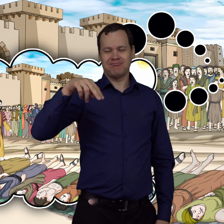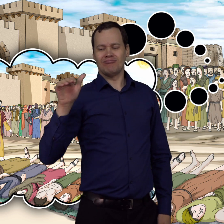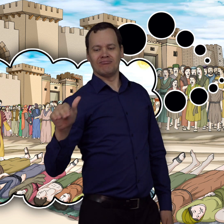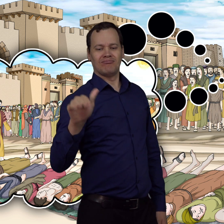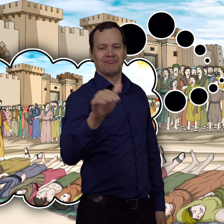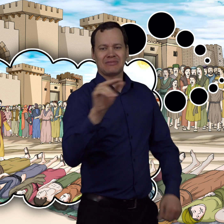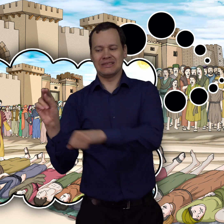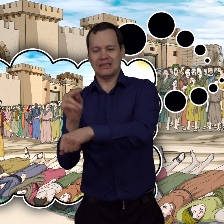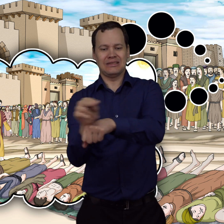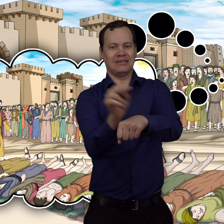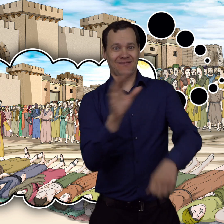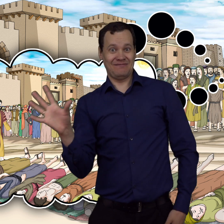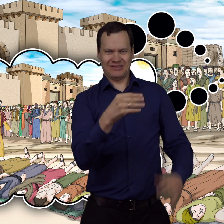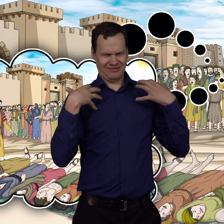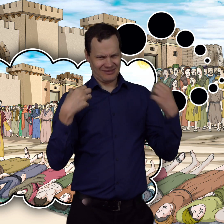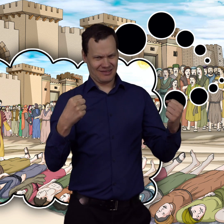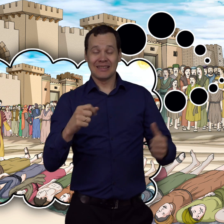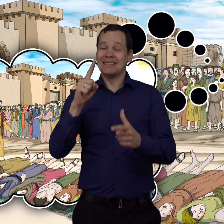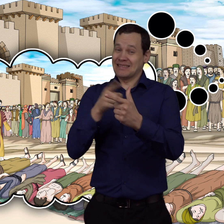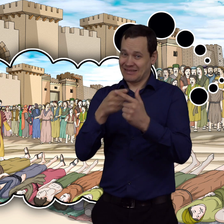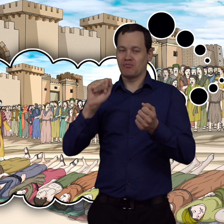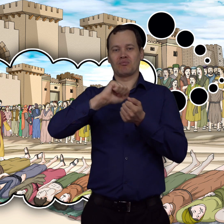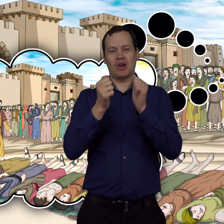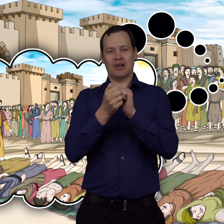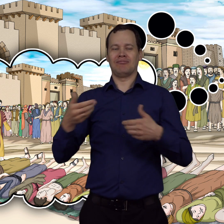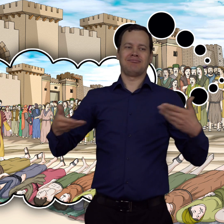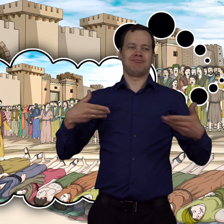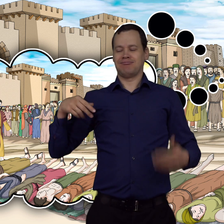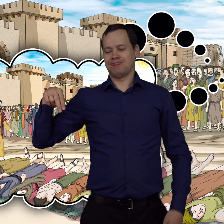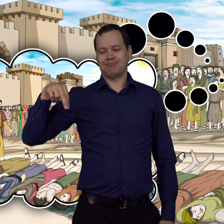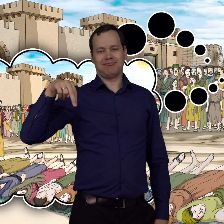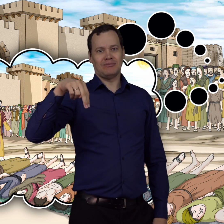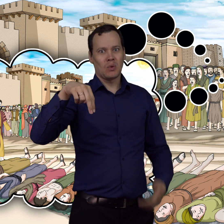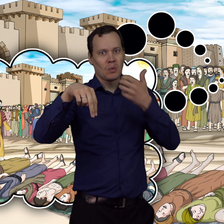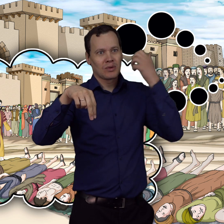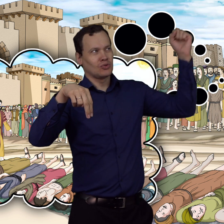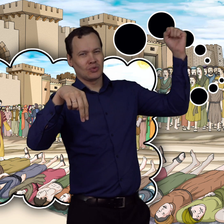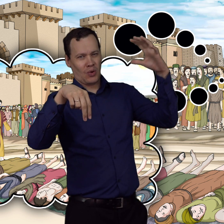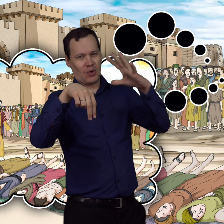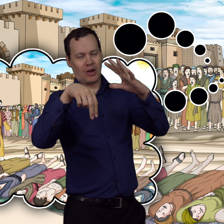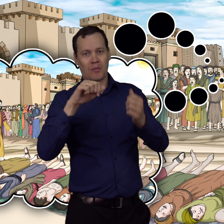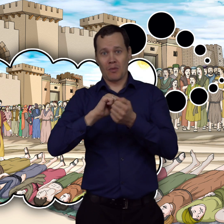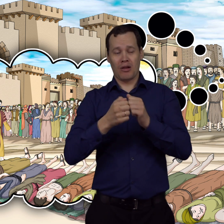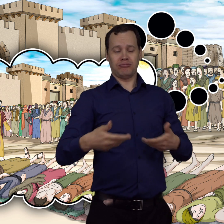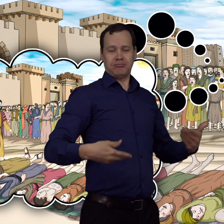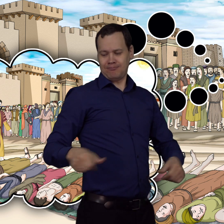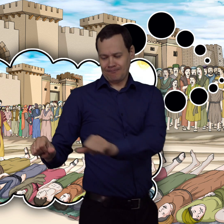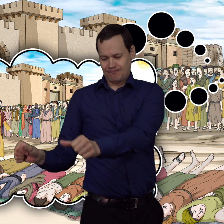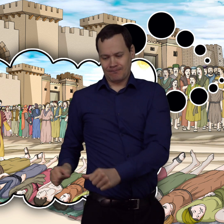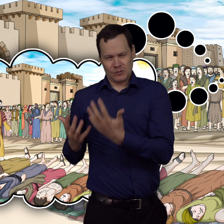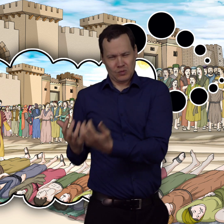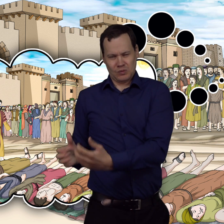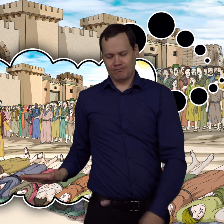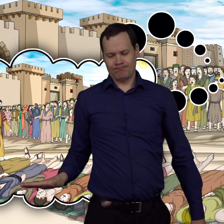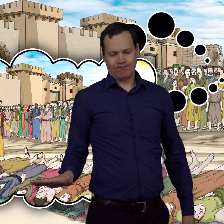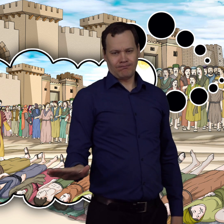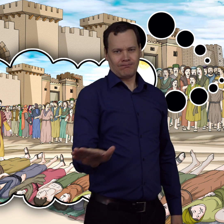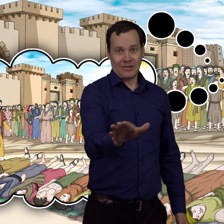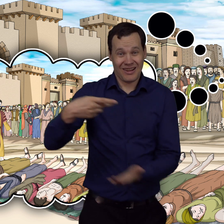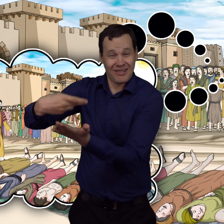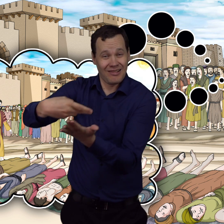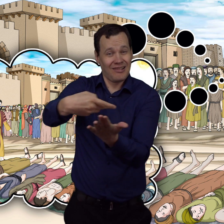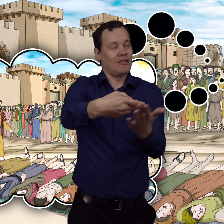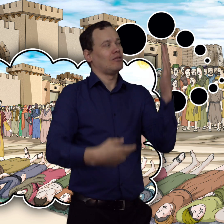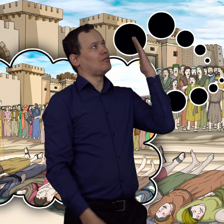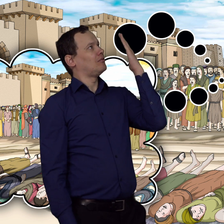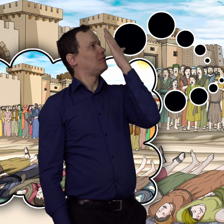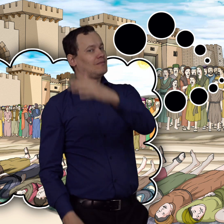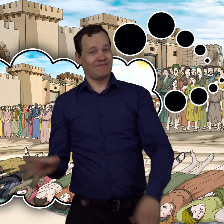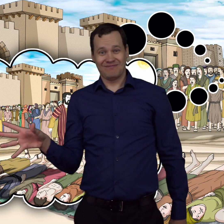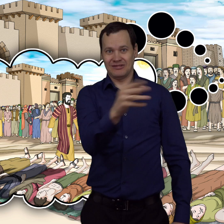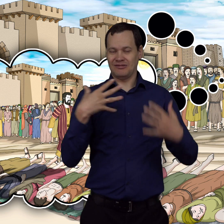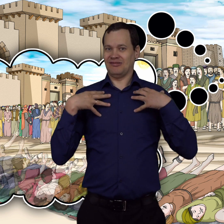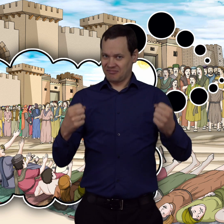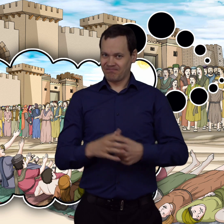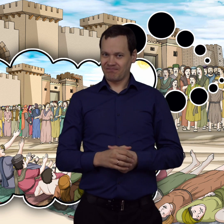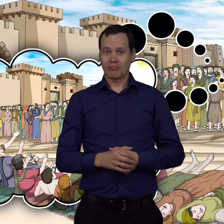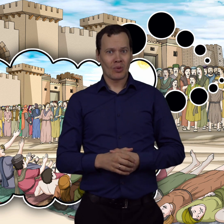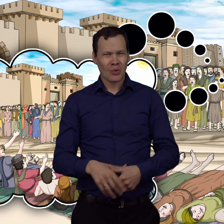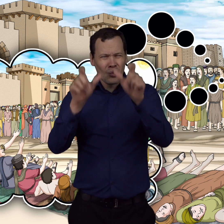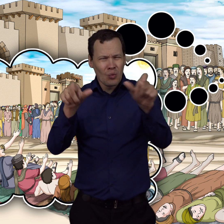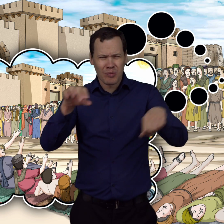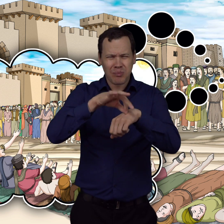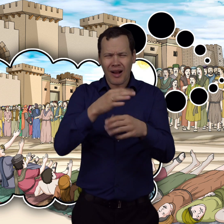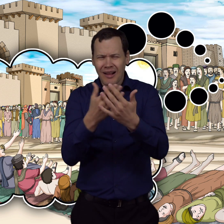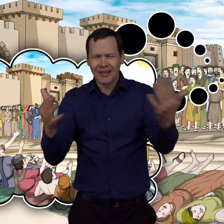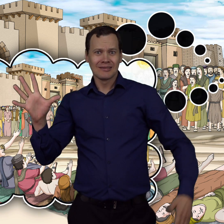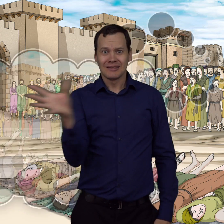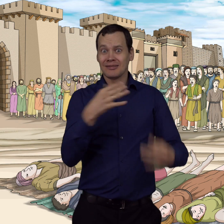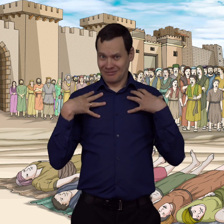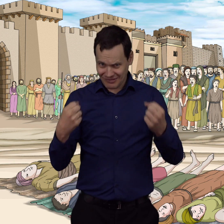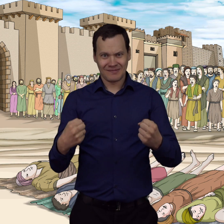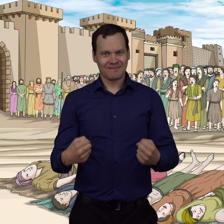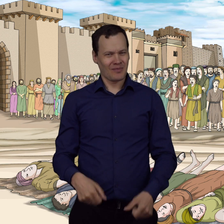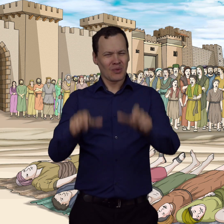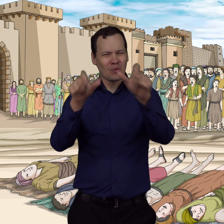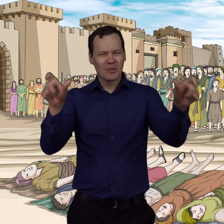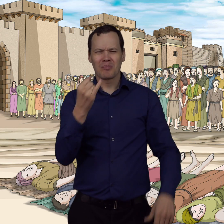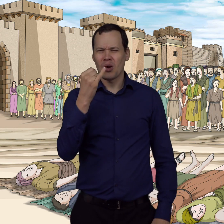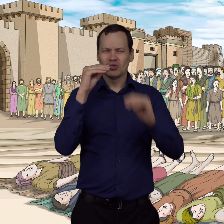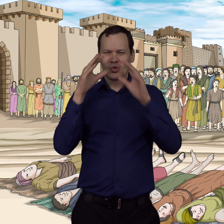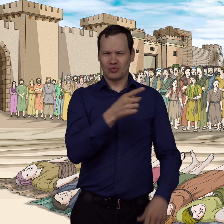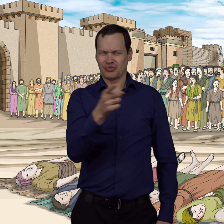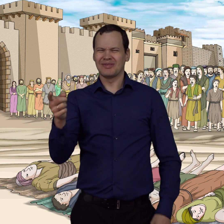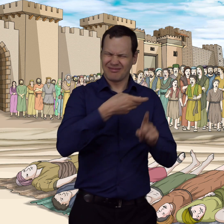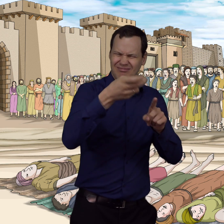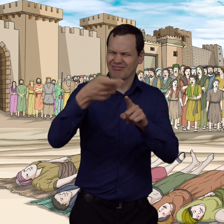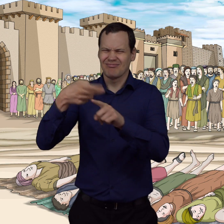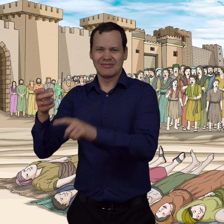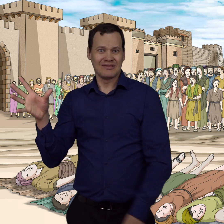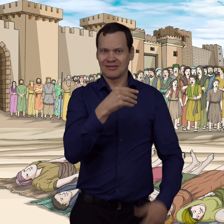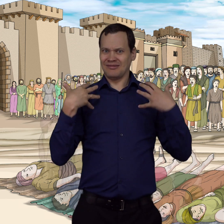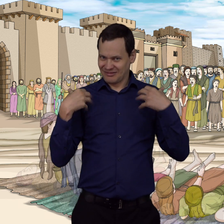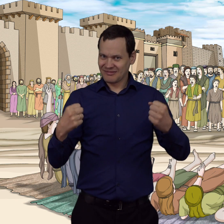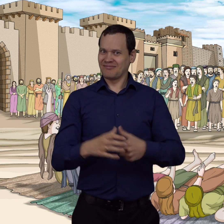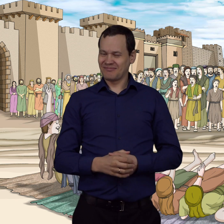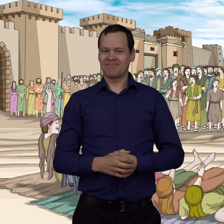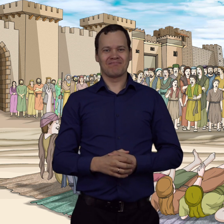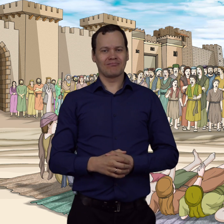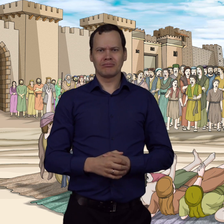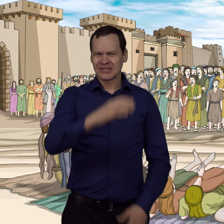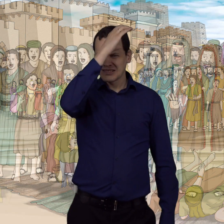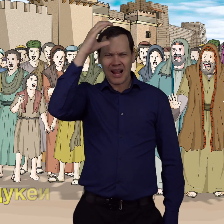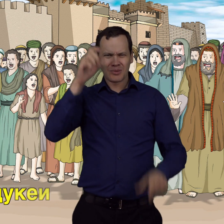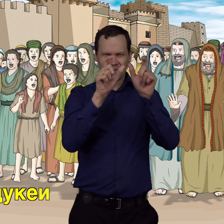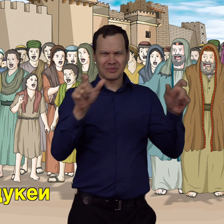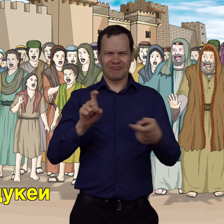Crowds also gathered from the towns around Jerusalem, bringing the sick and those tormented by unclean spirits, and all of them were healed.